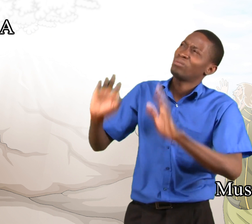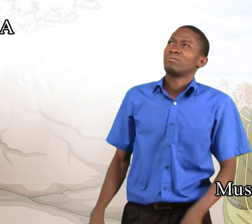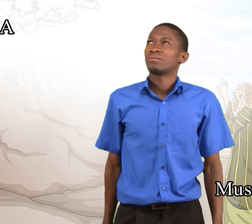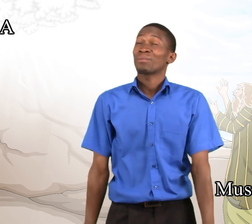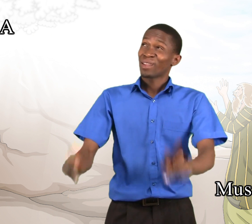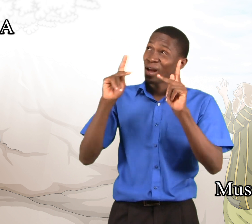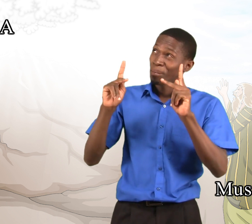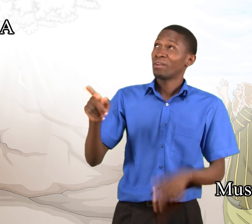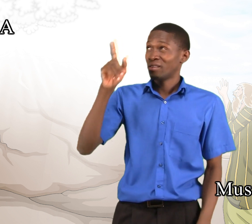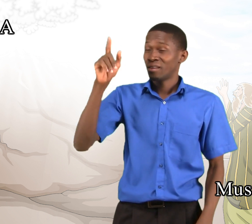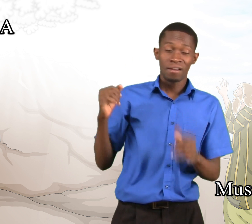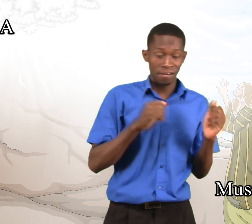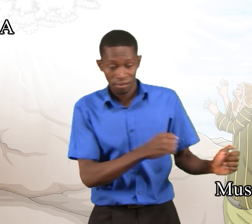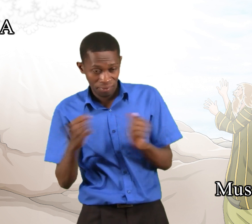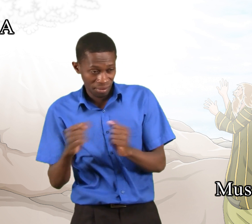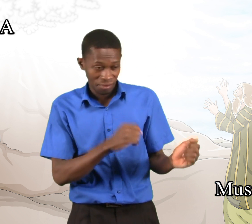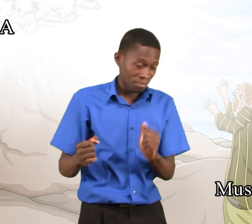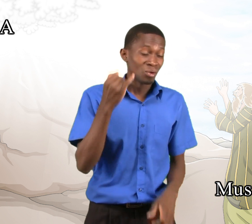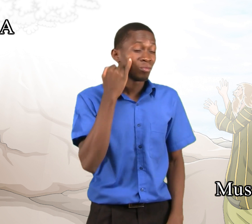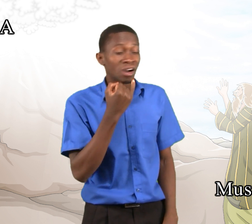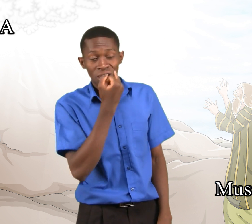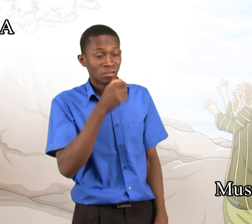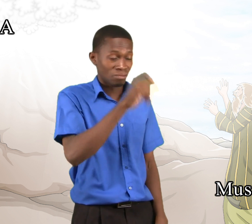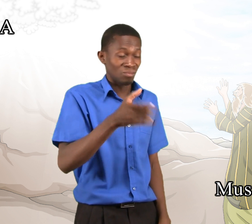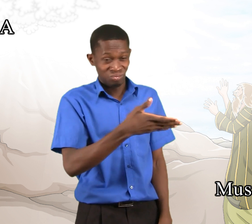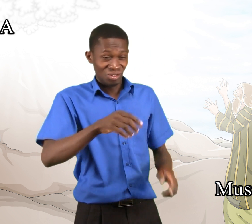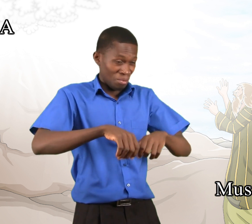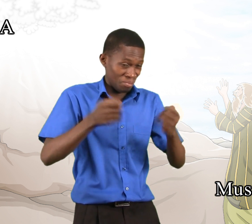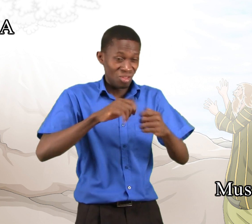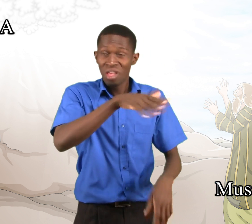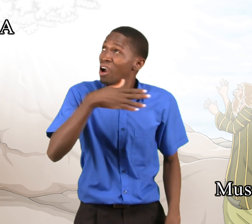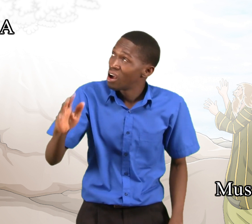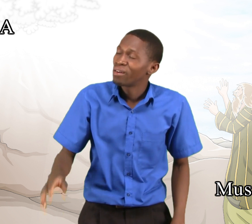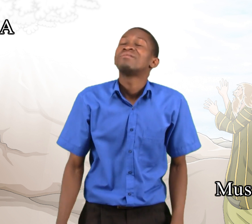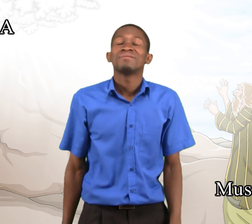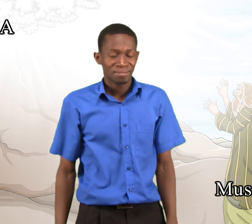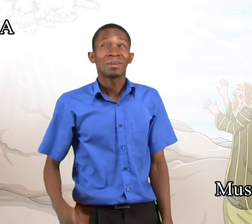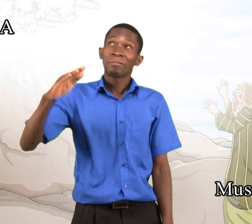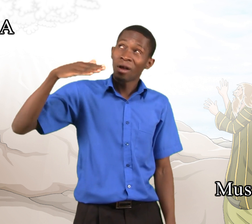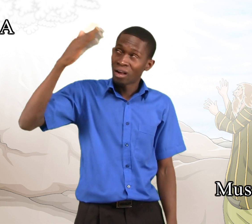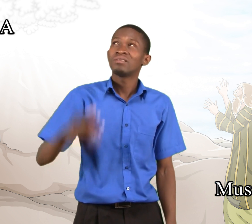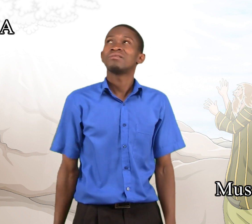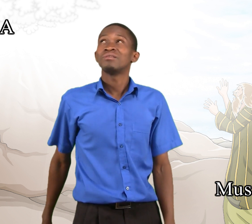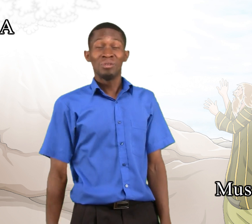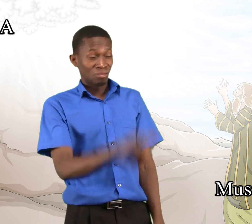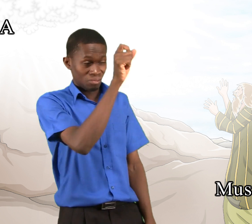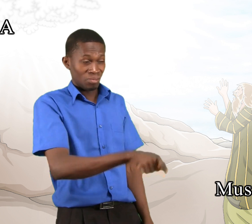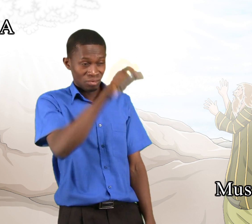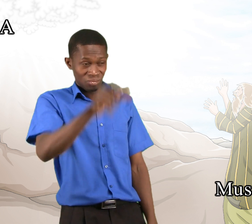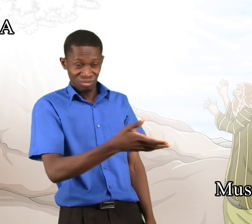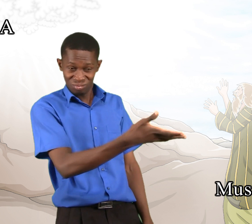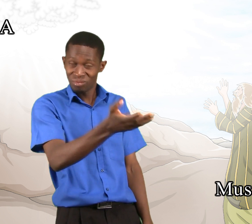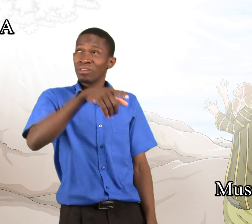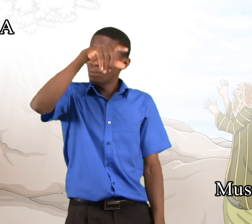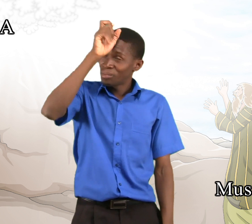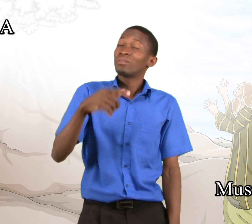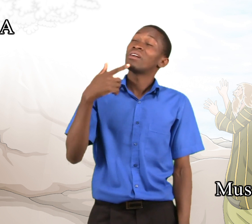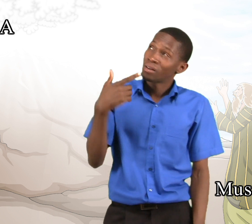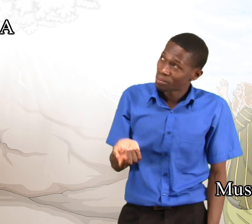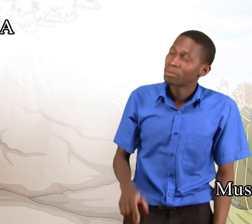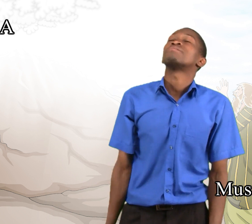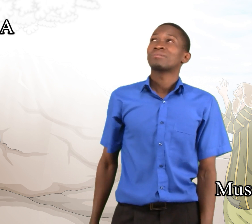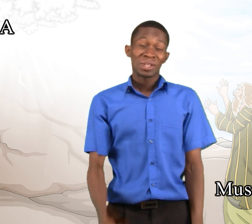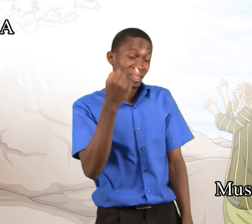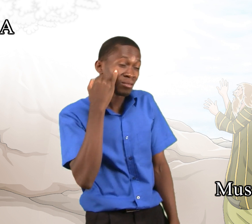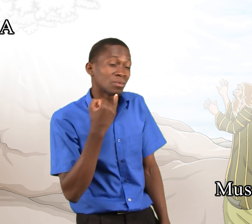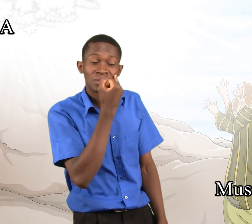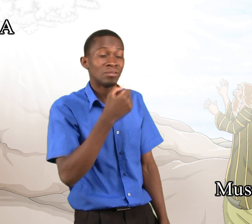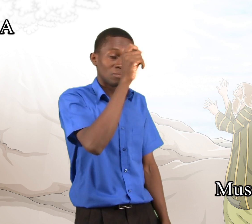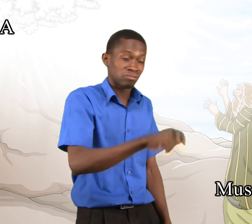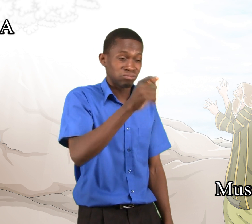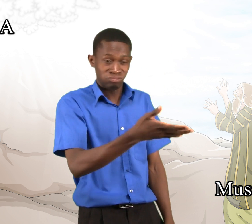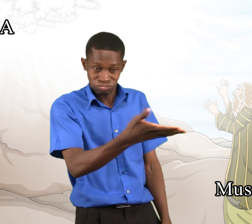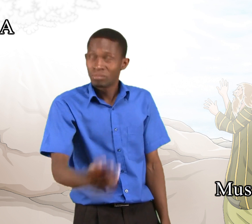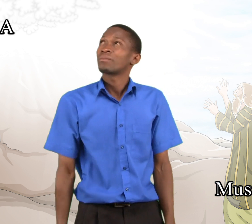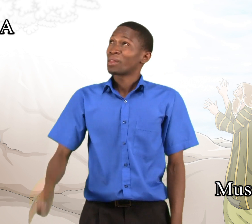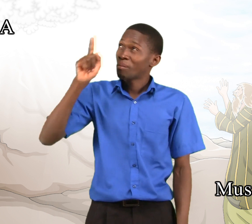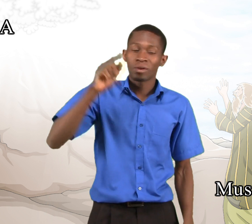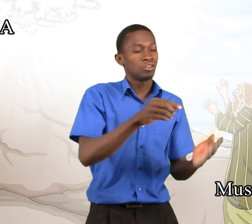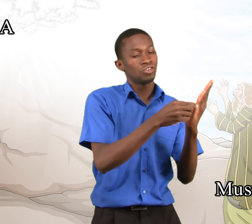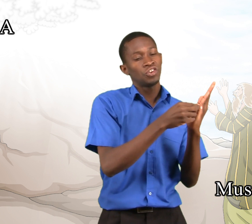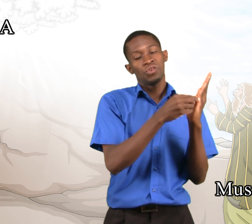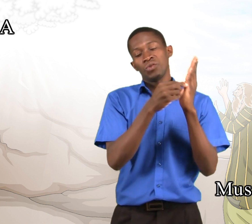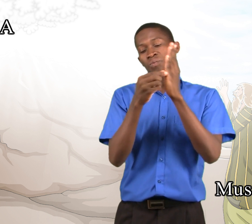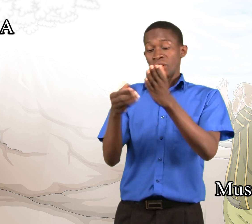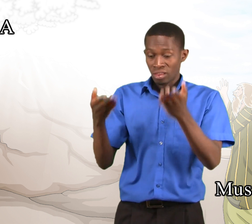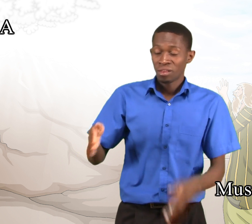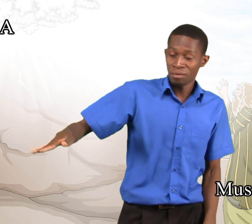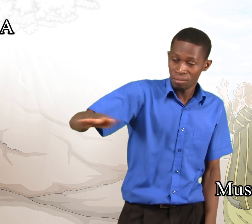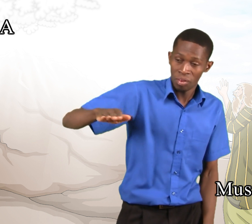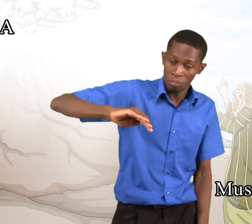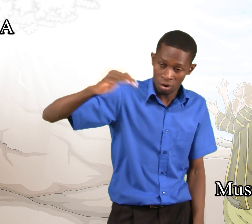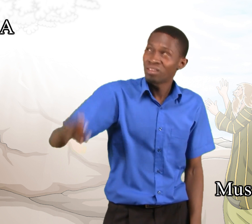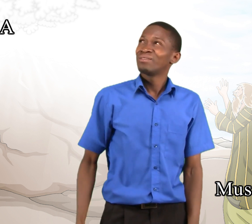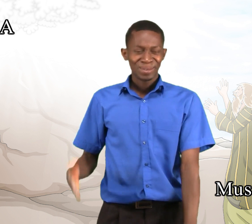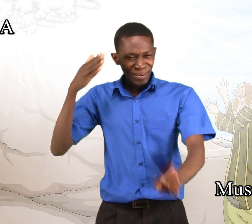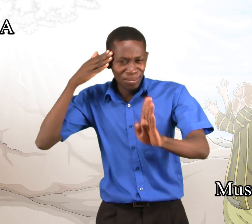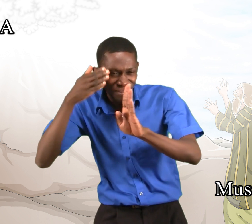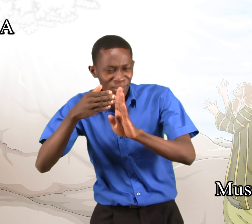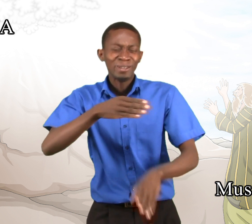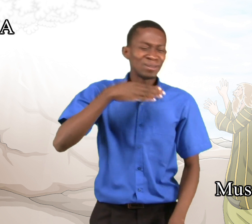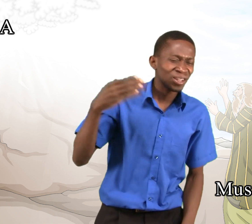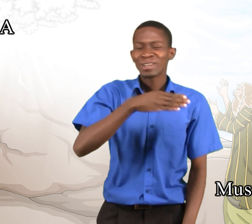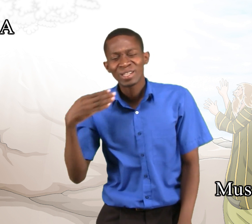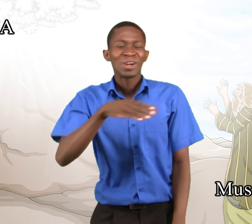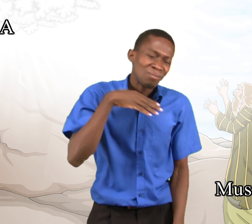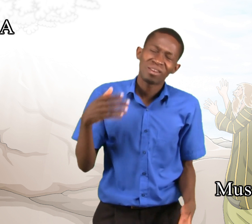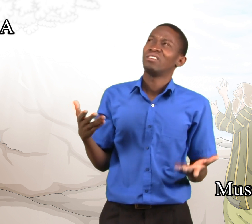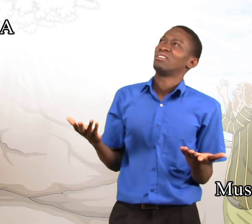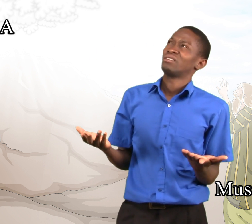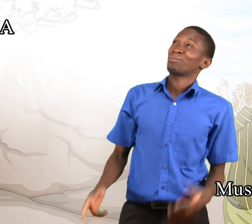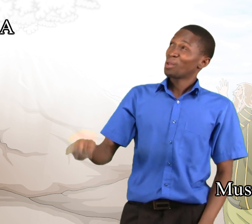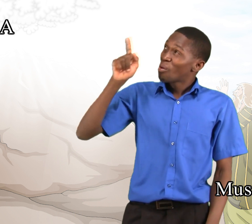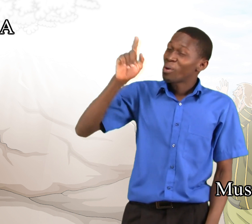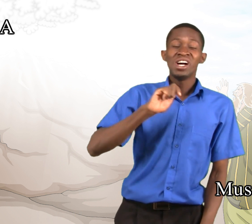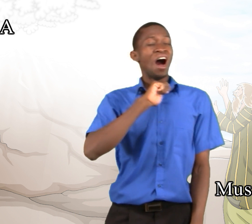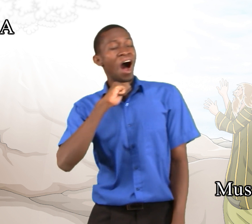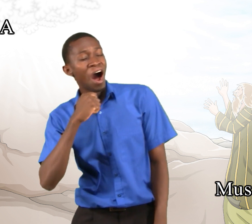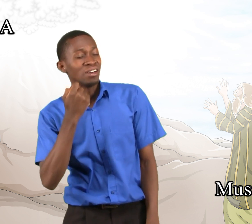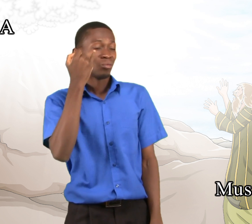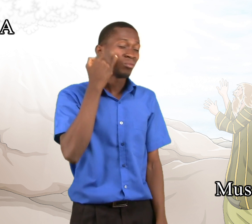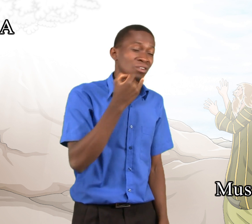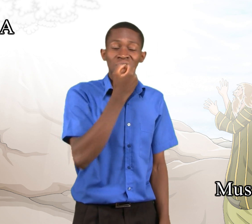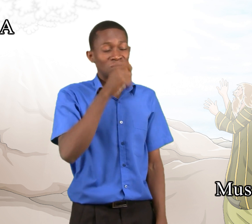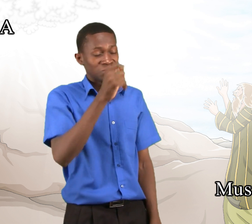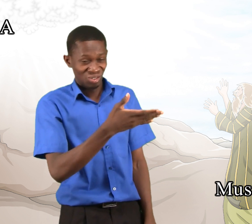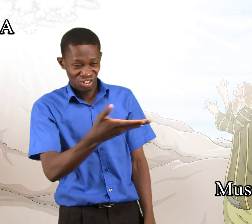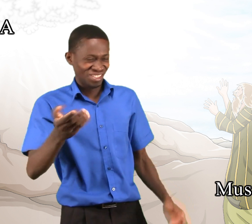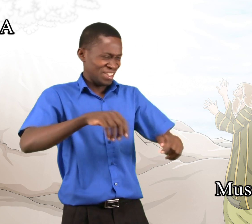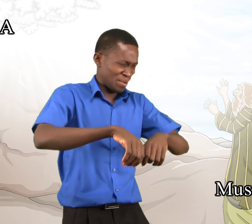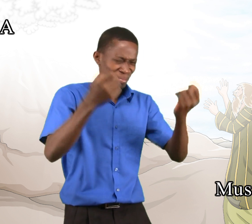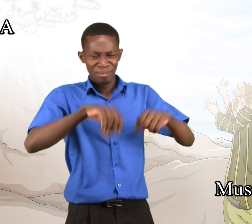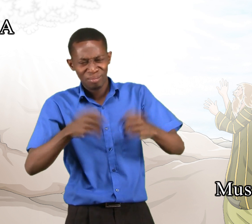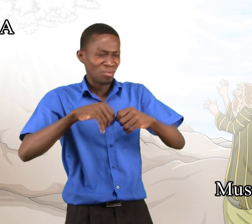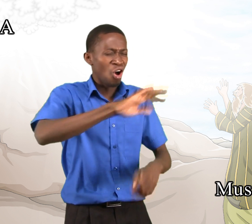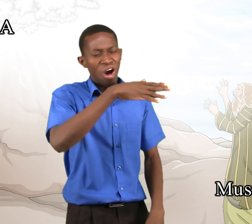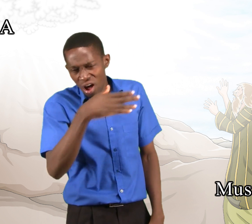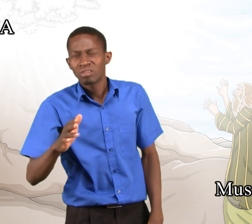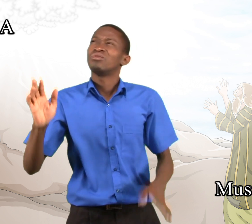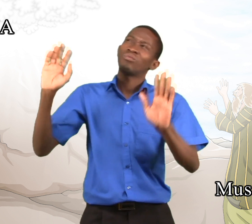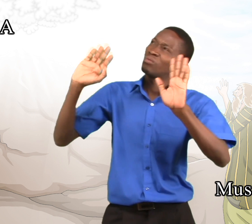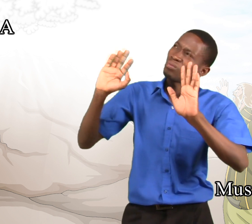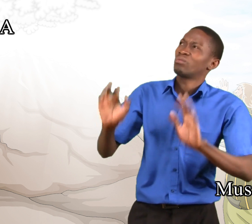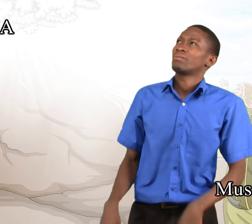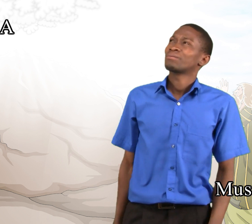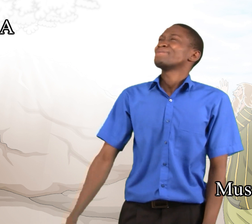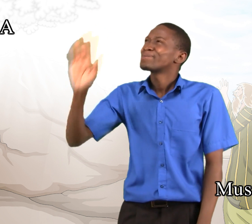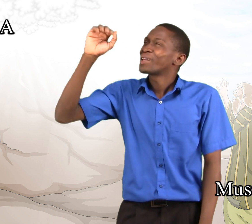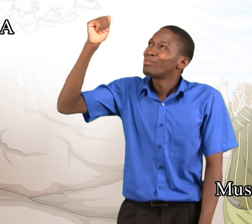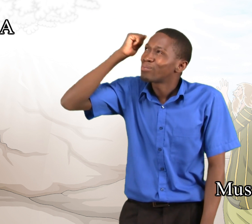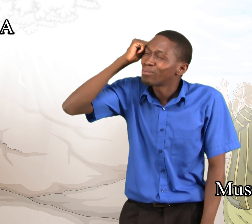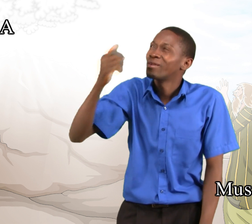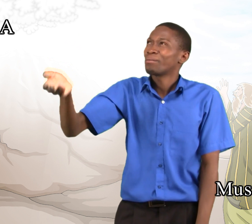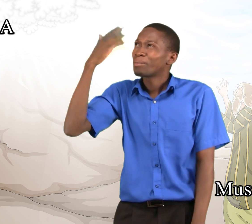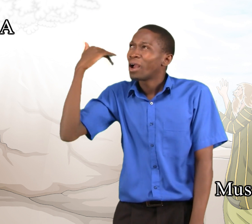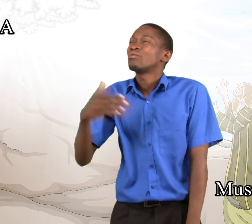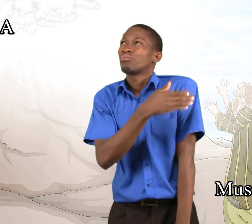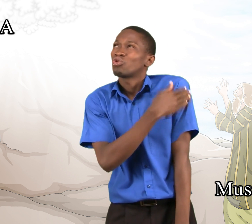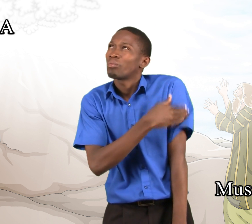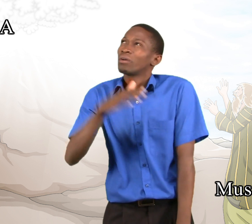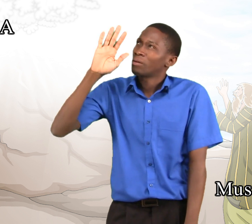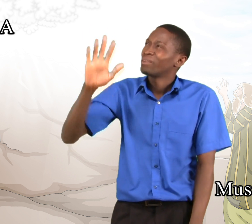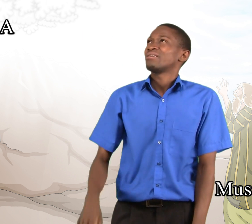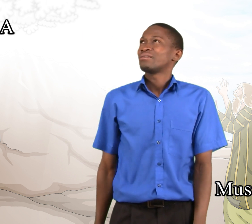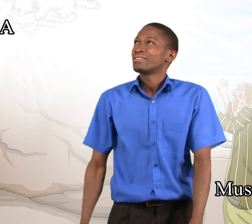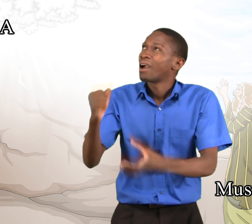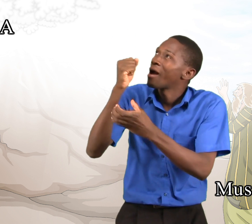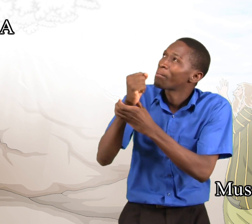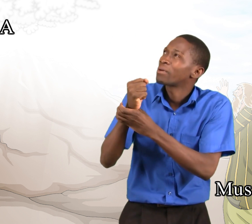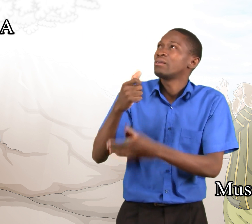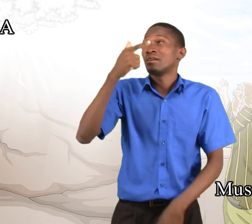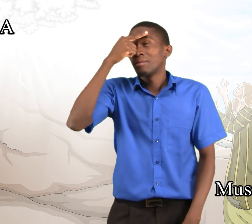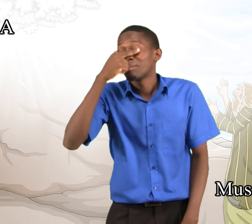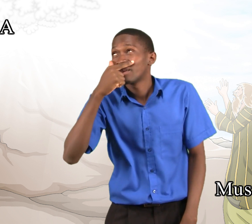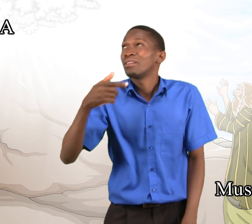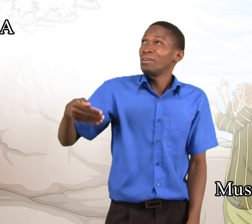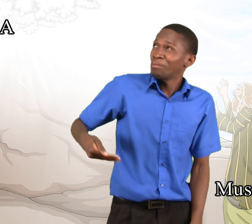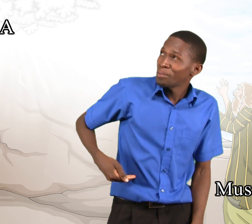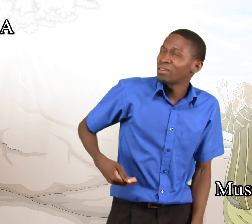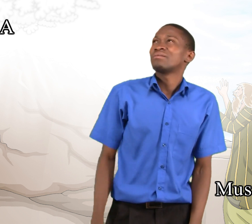Why should the Egyptians declare, ‘He brought them out with evil intent, to kill them in the mountains and wipe them from the face of the earth’?